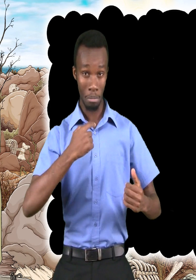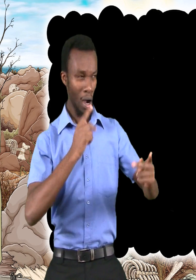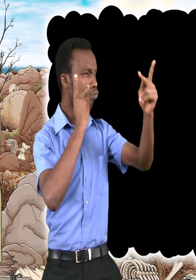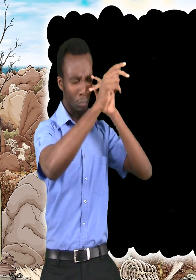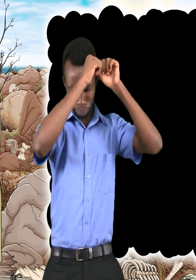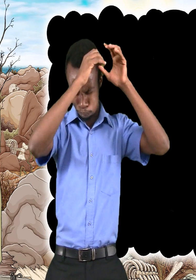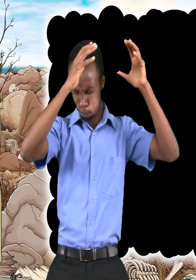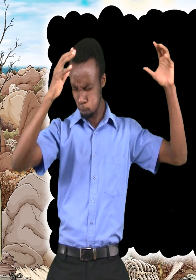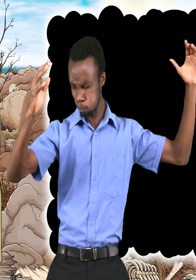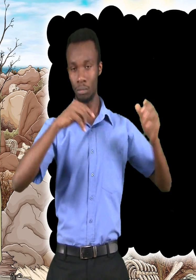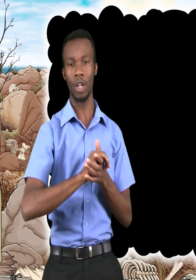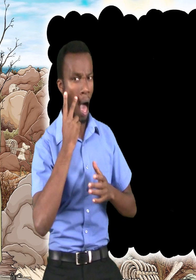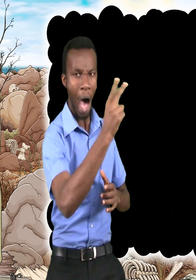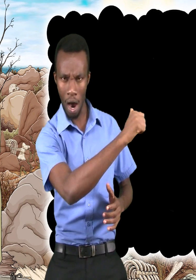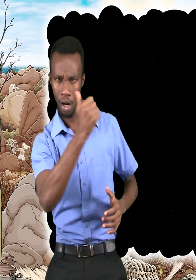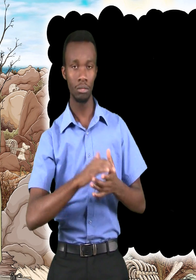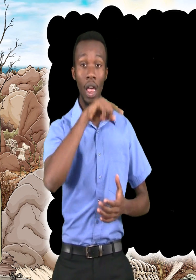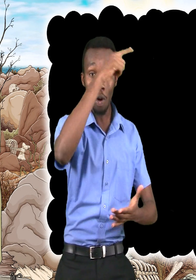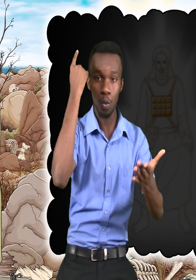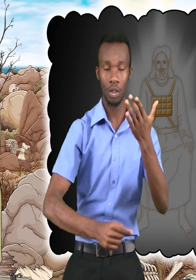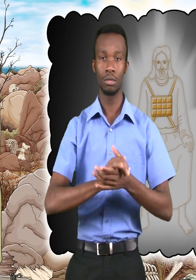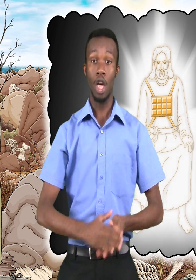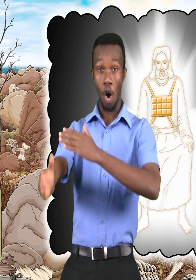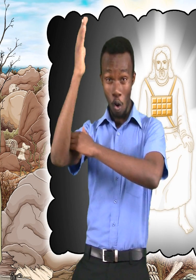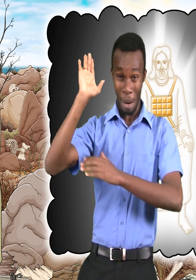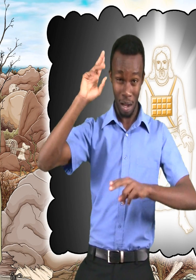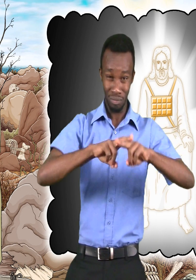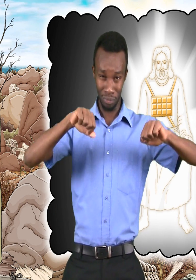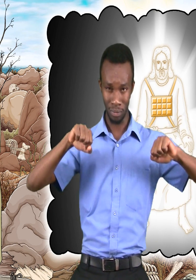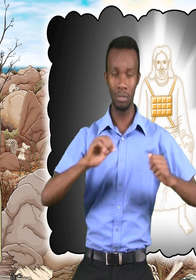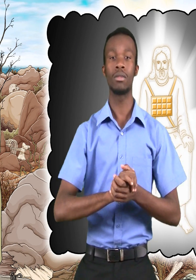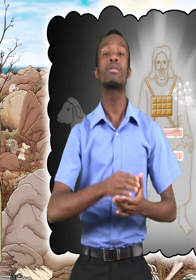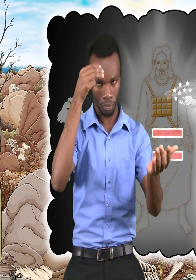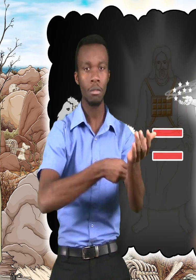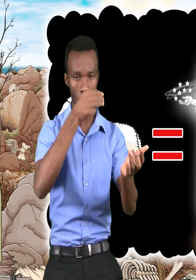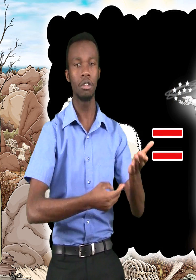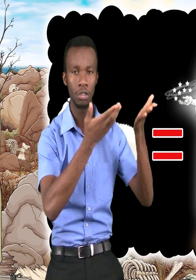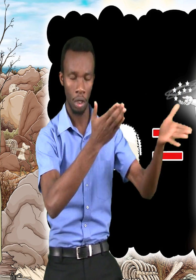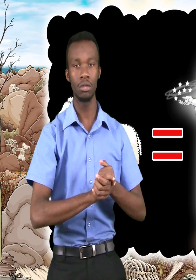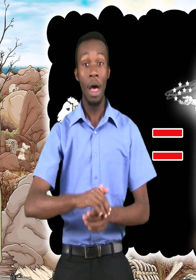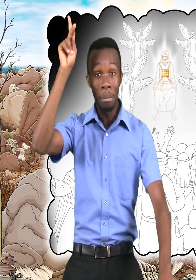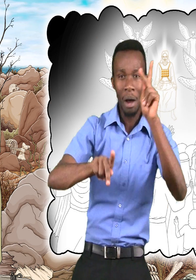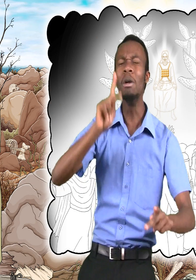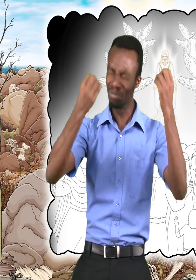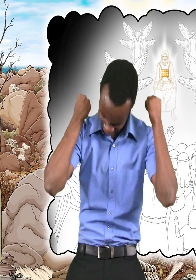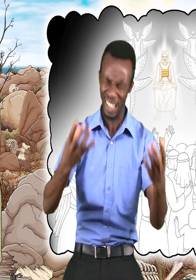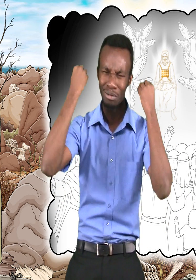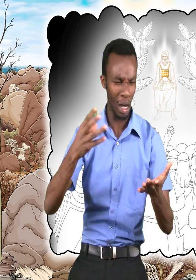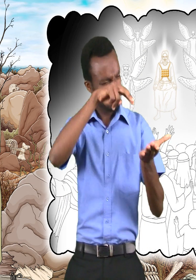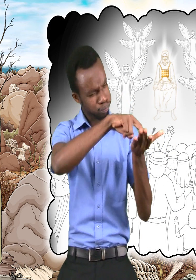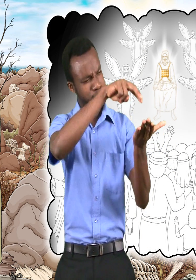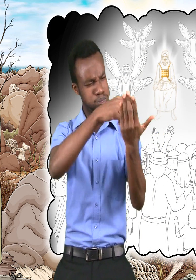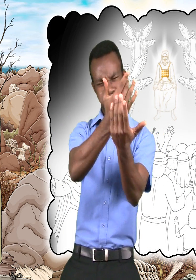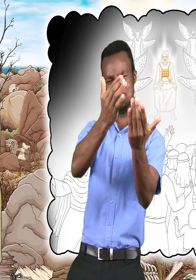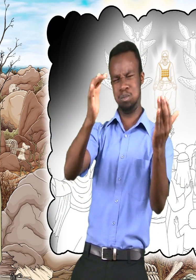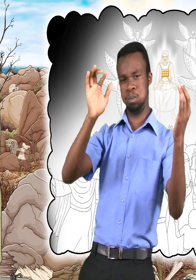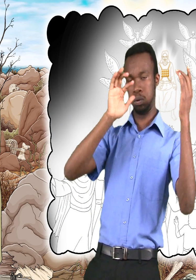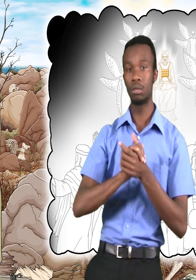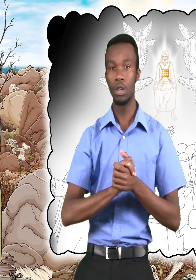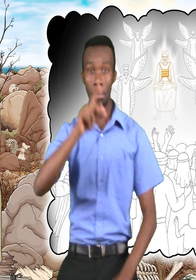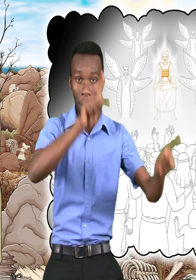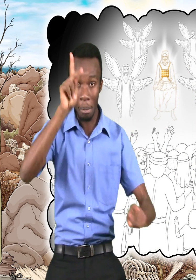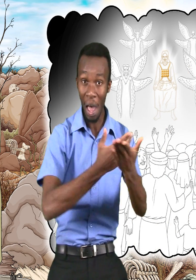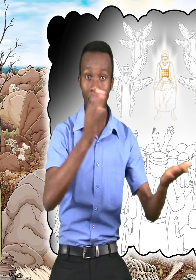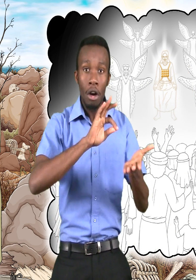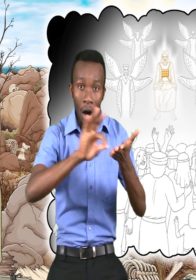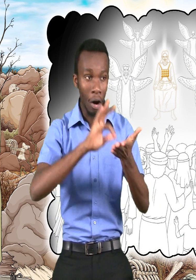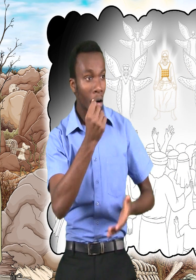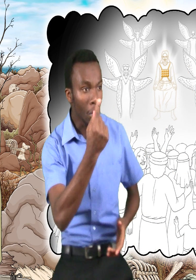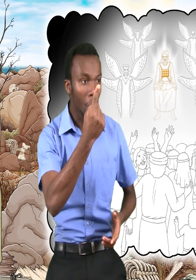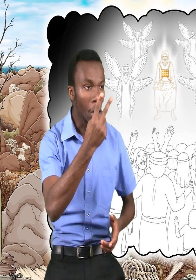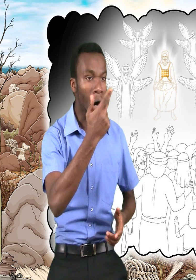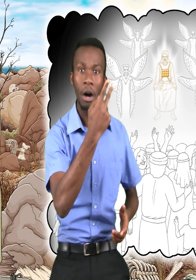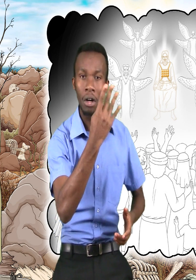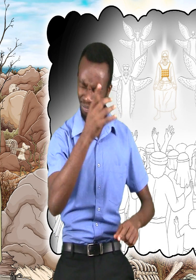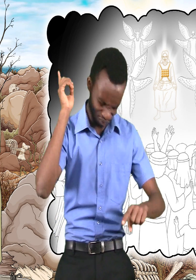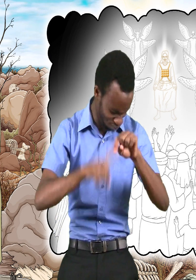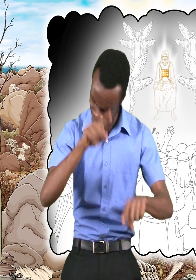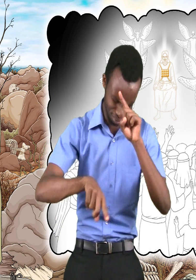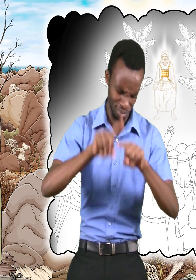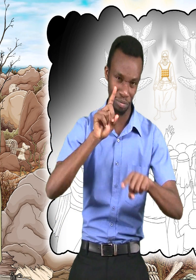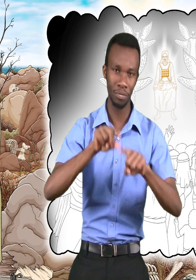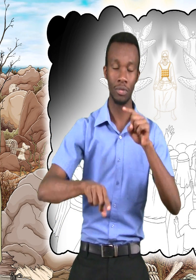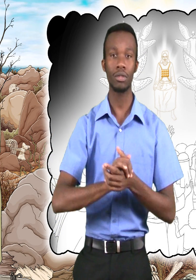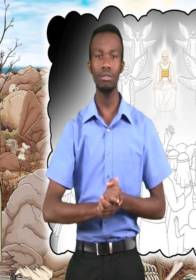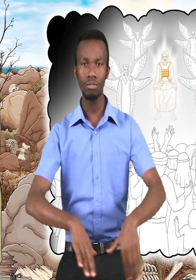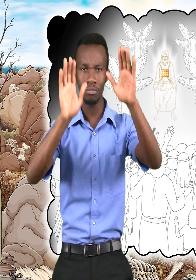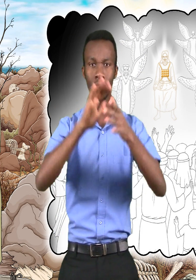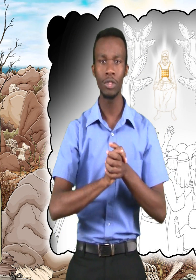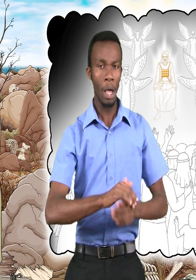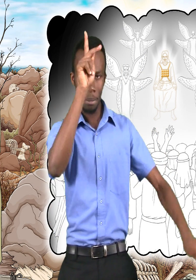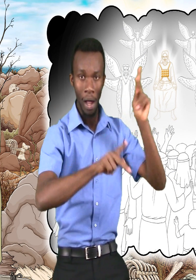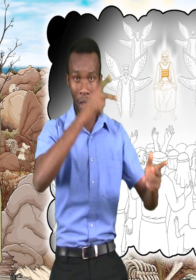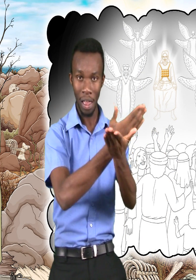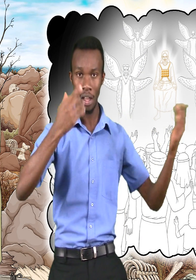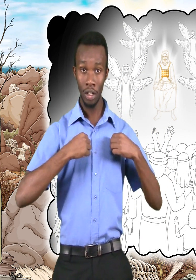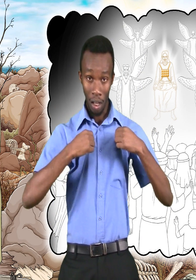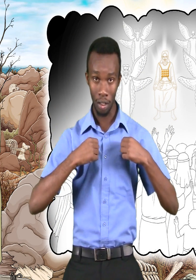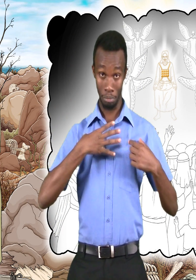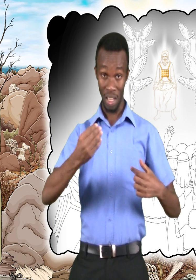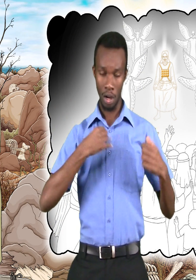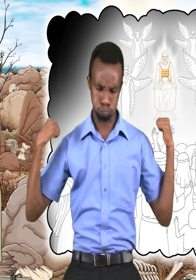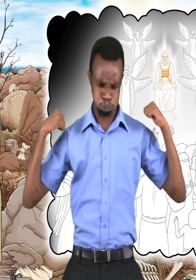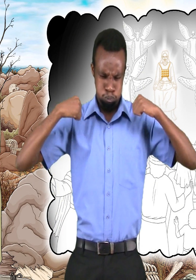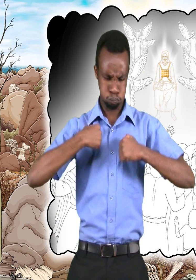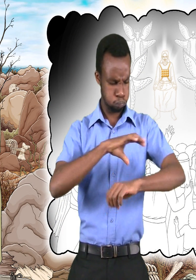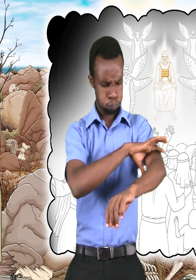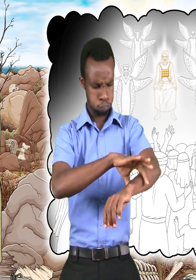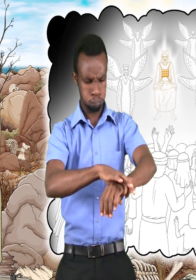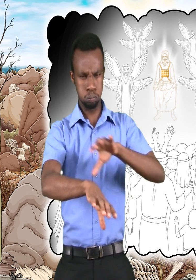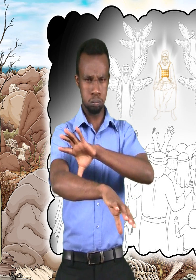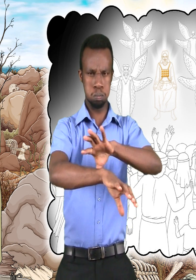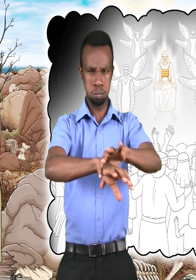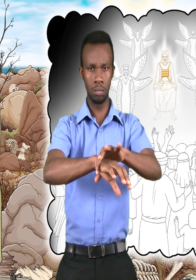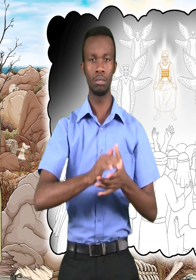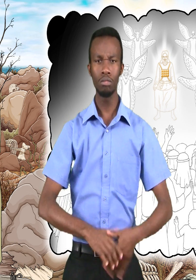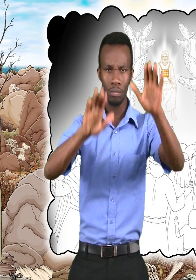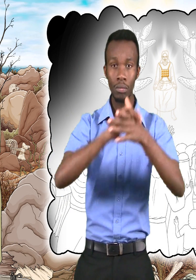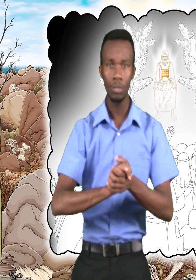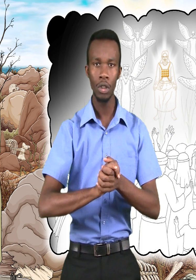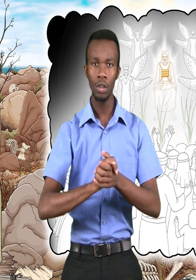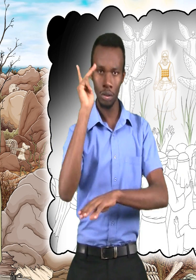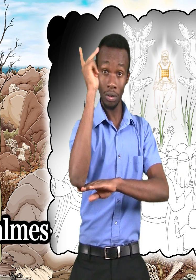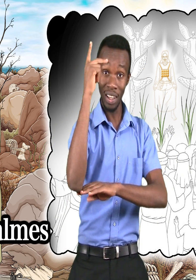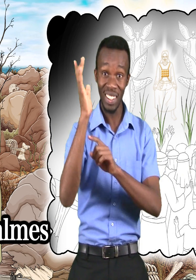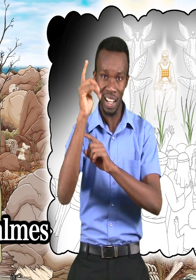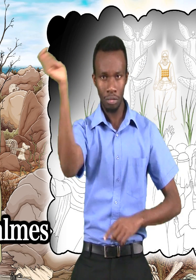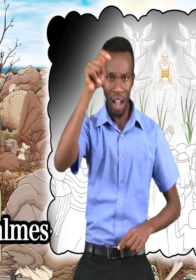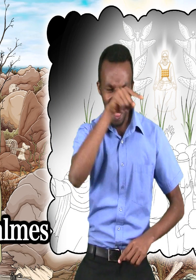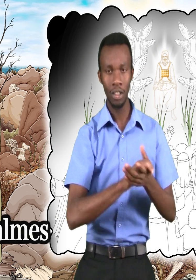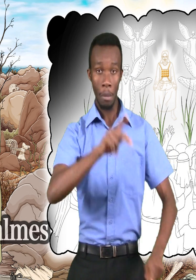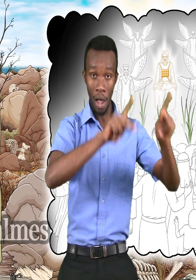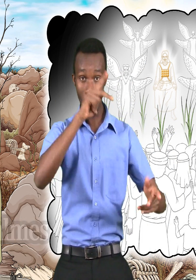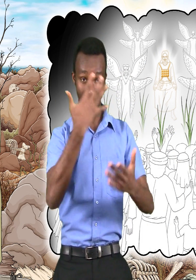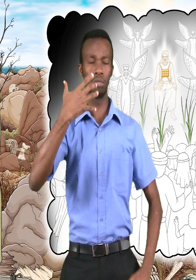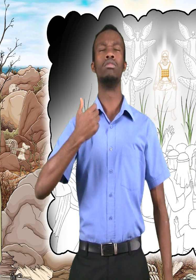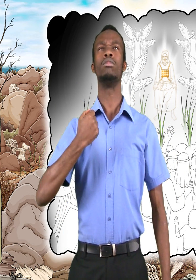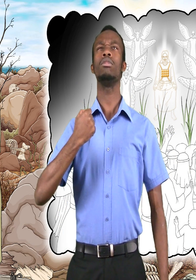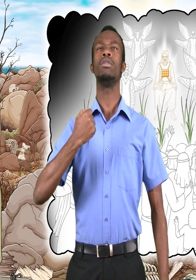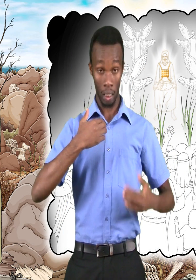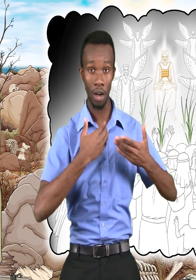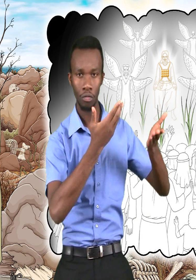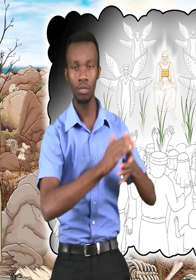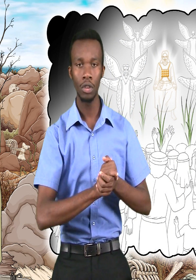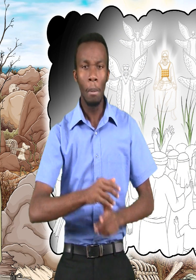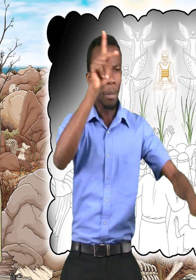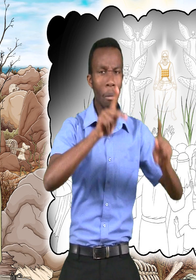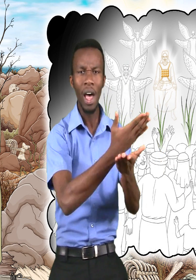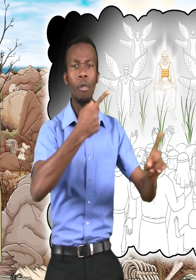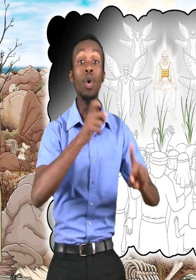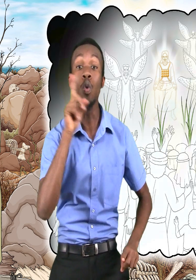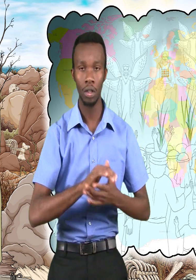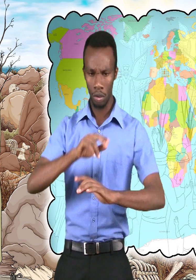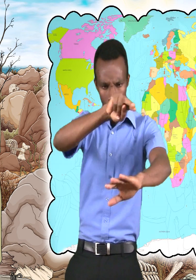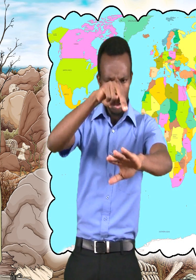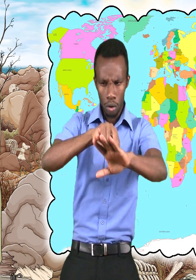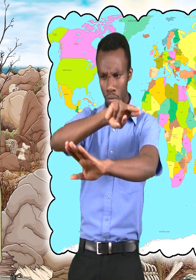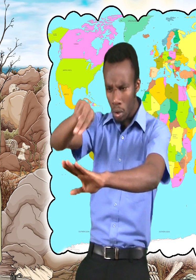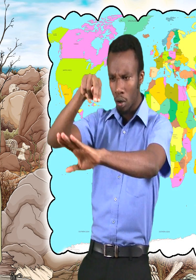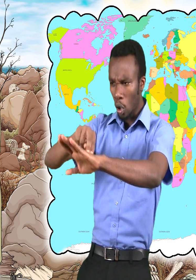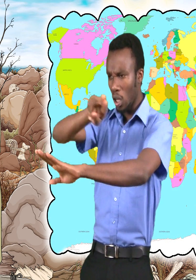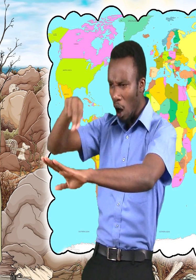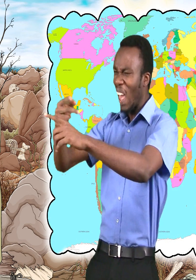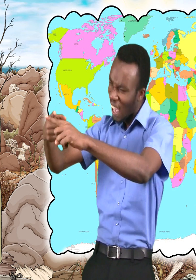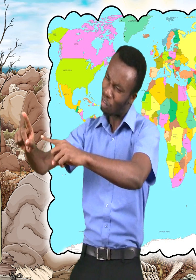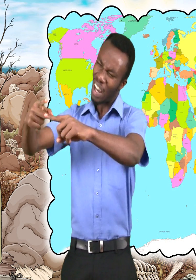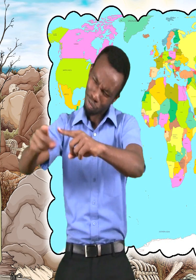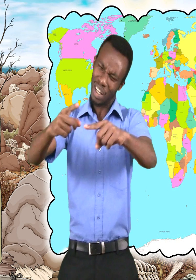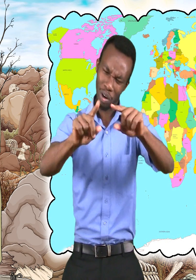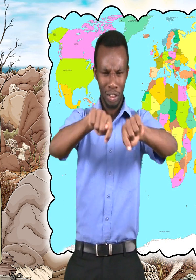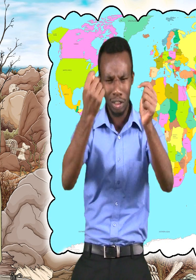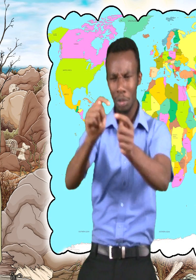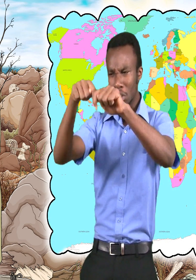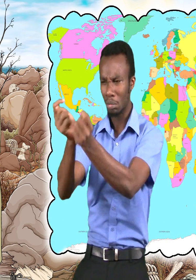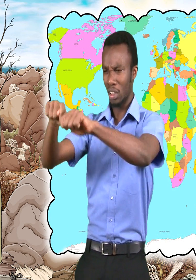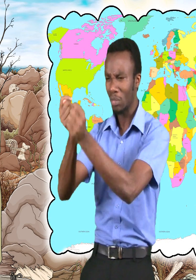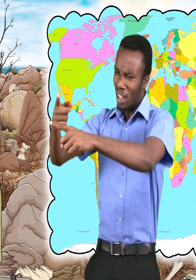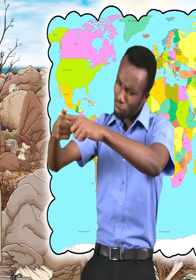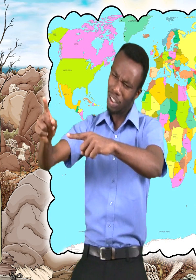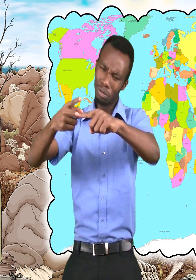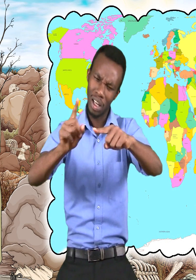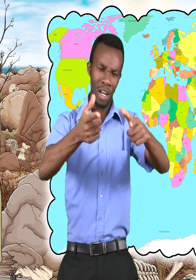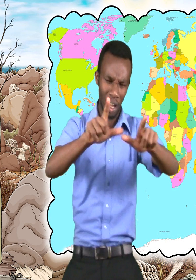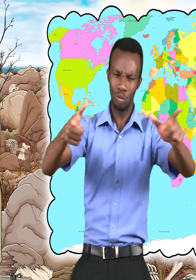After this I looked and saw a multitude too large to count, from every nation and tribe and people and tongue, standing before the throne and before the Lamb.